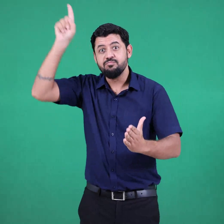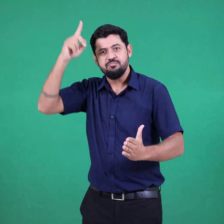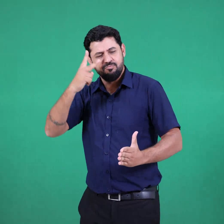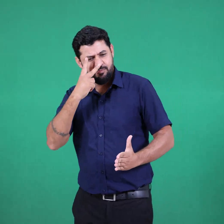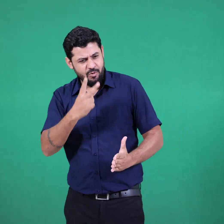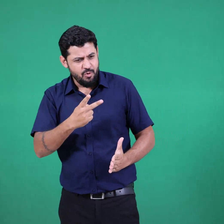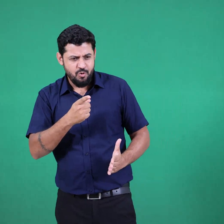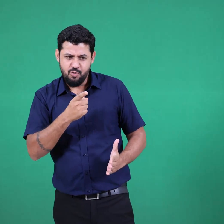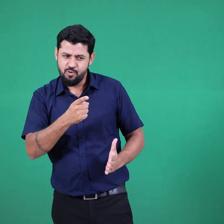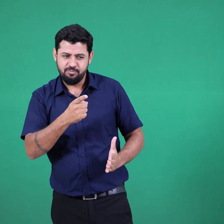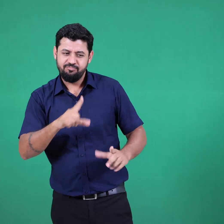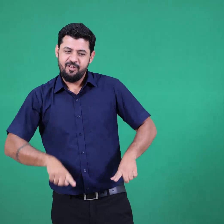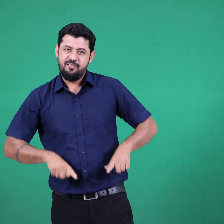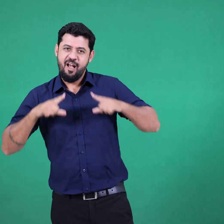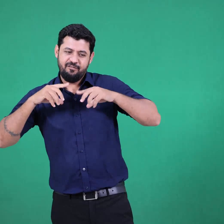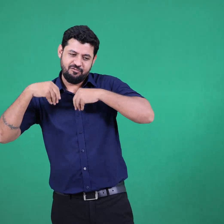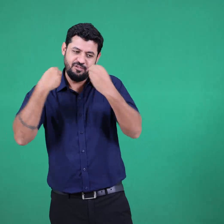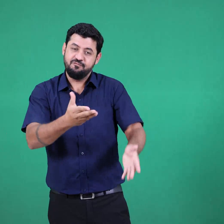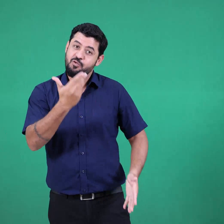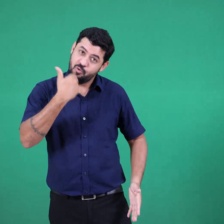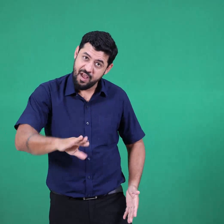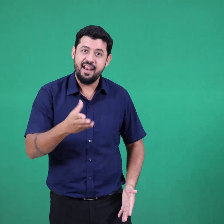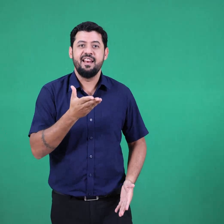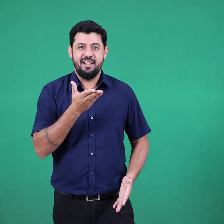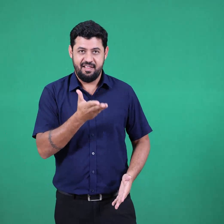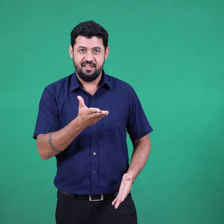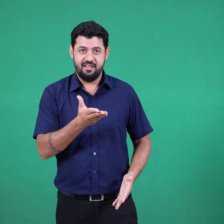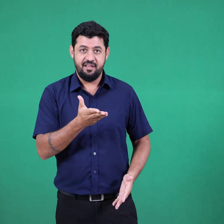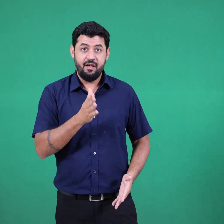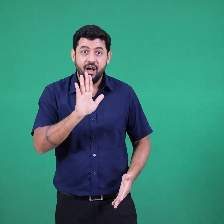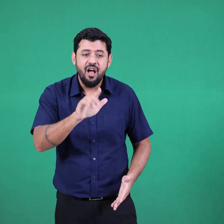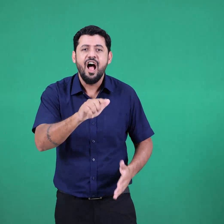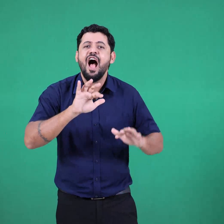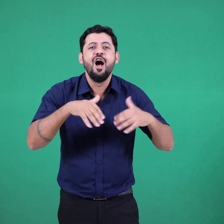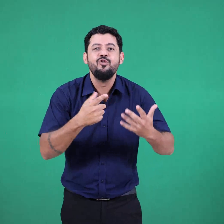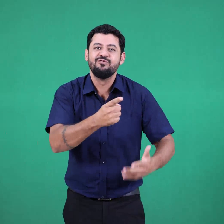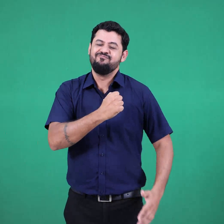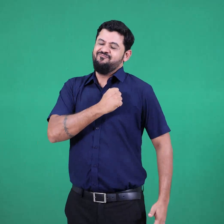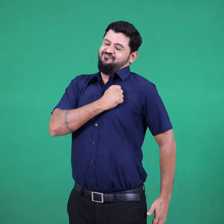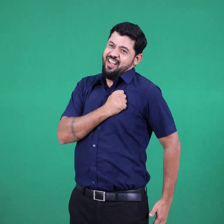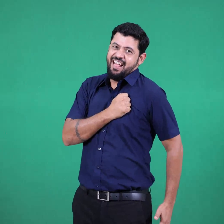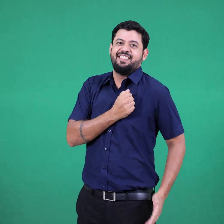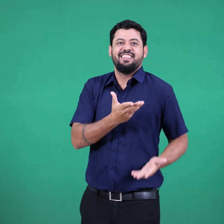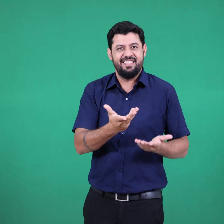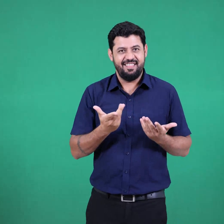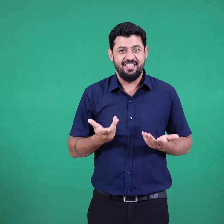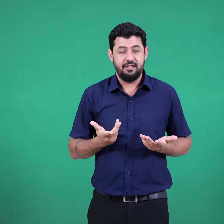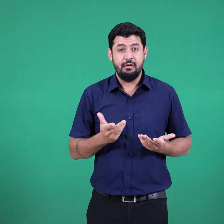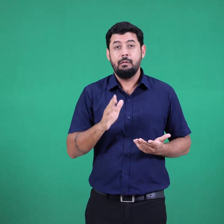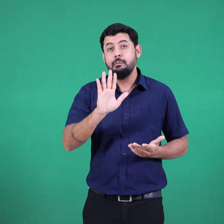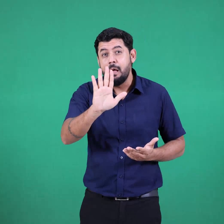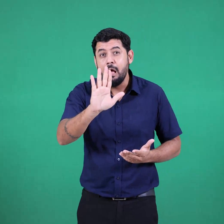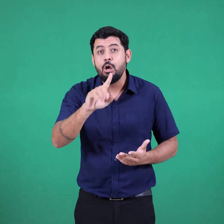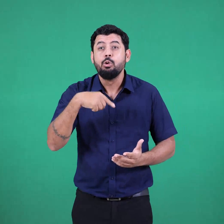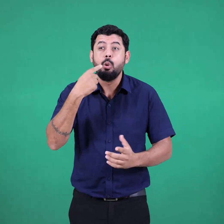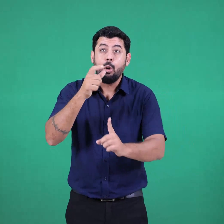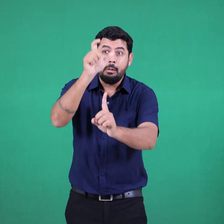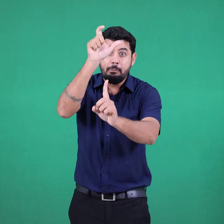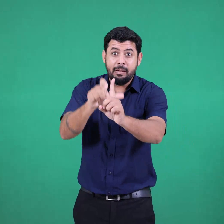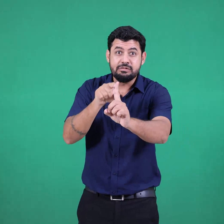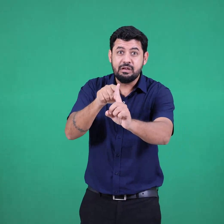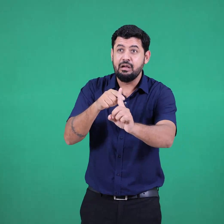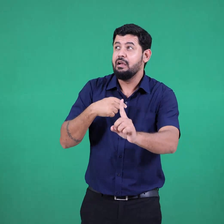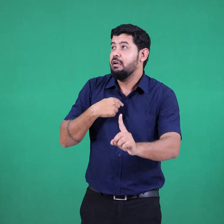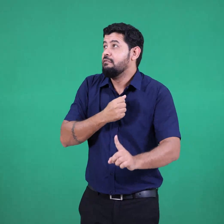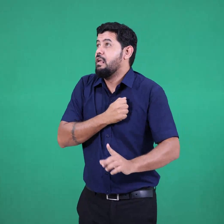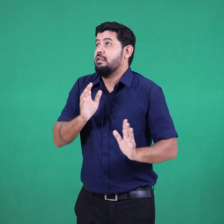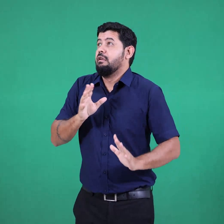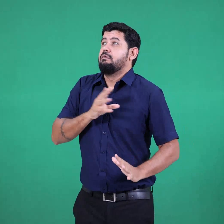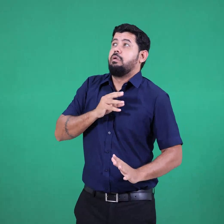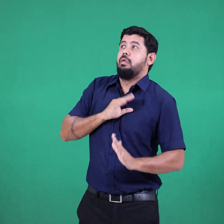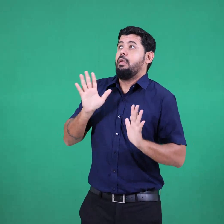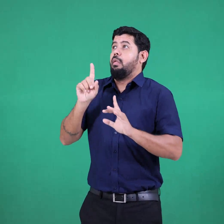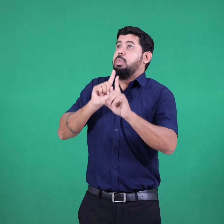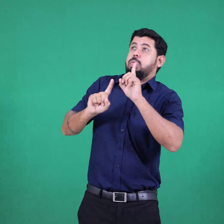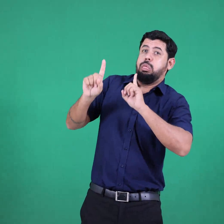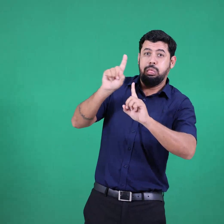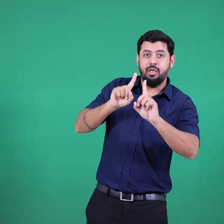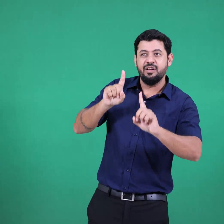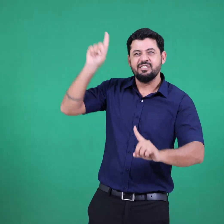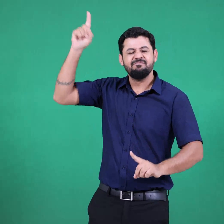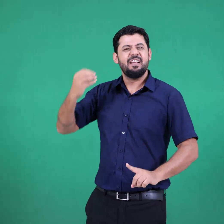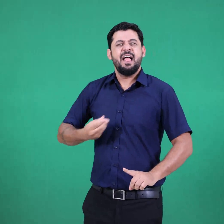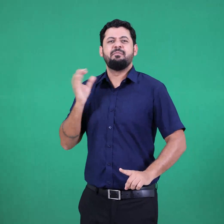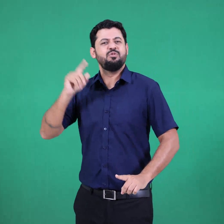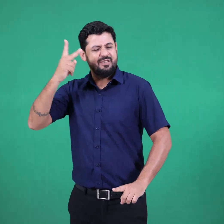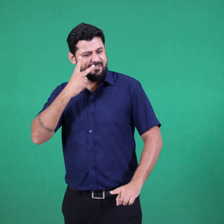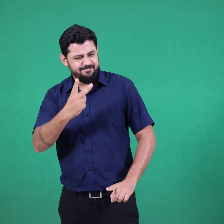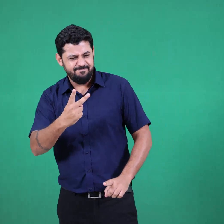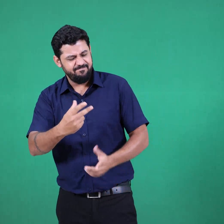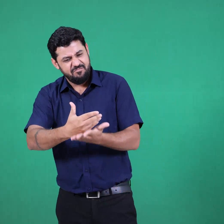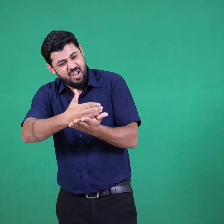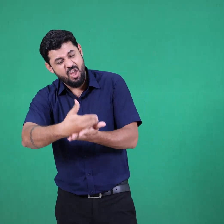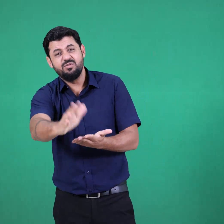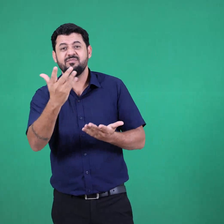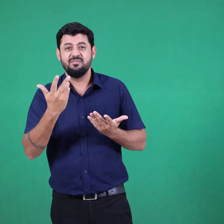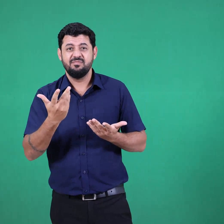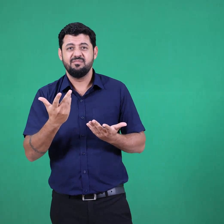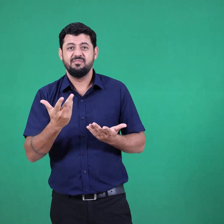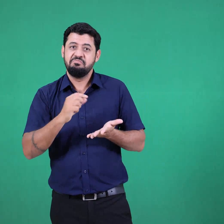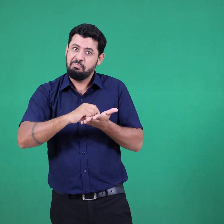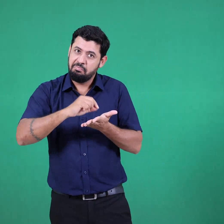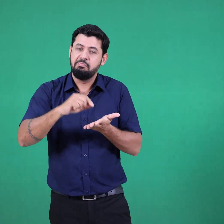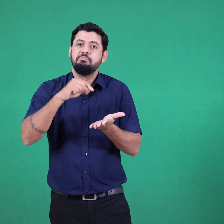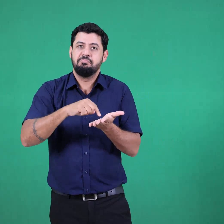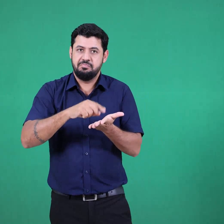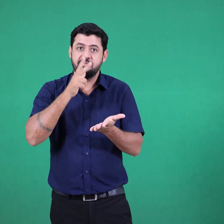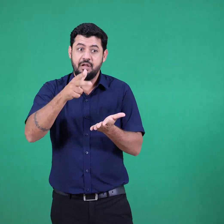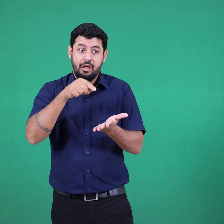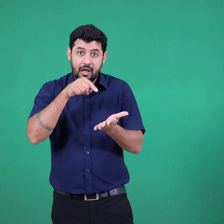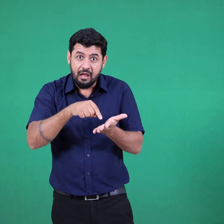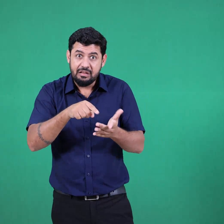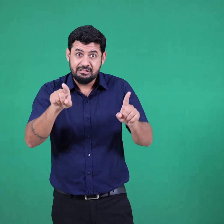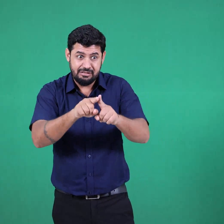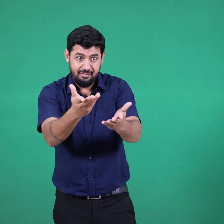and if he shrinks back, I will take no pleasure in him."